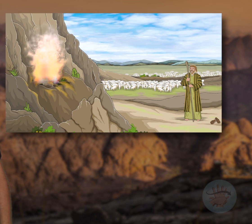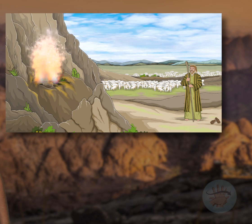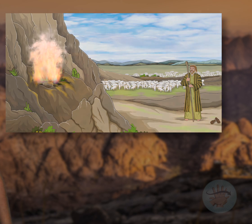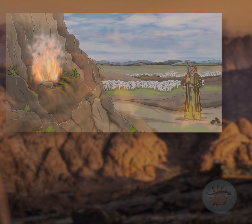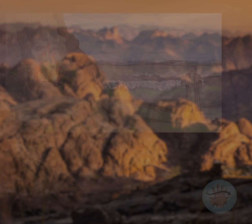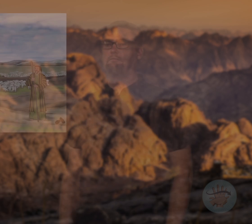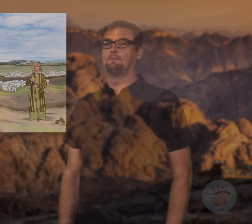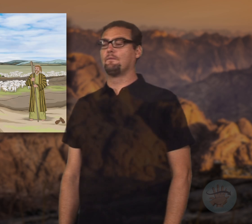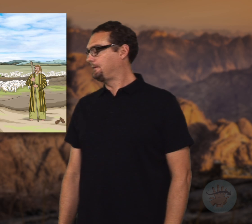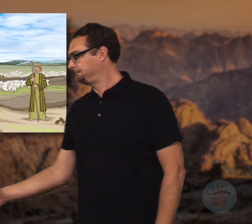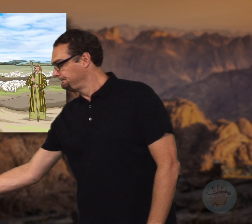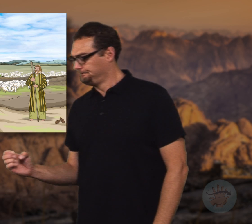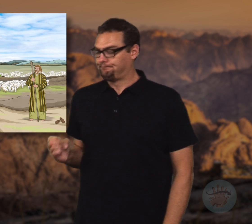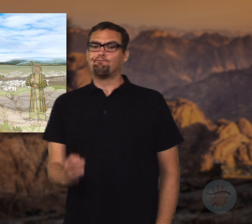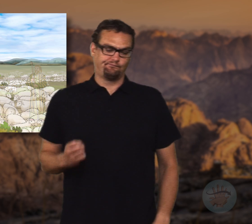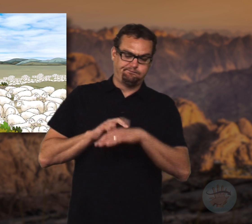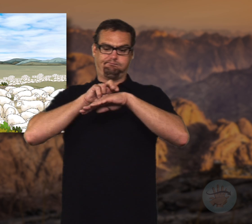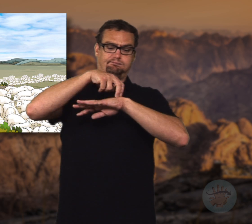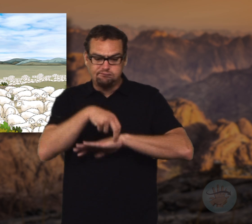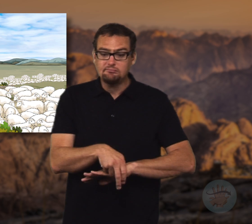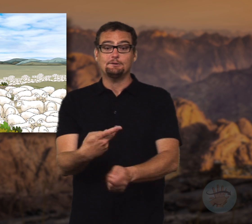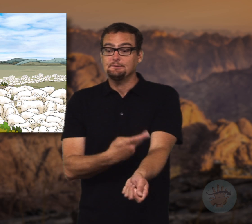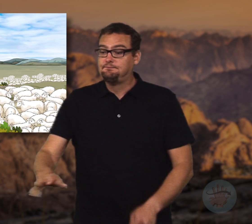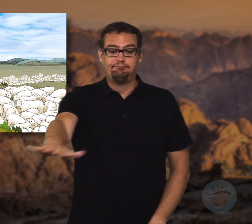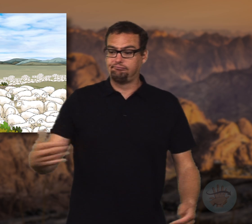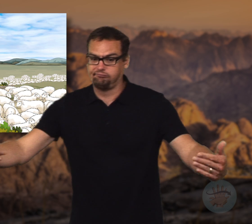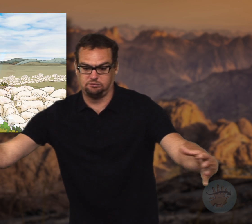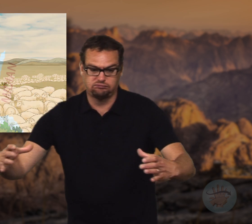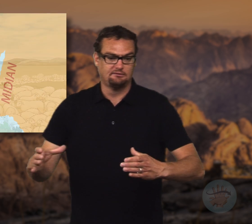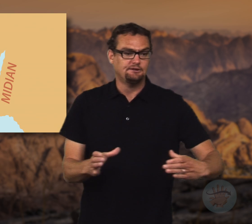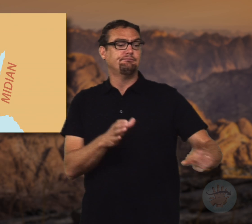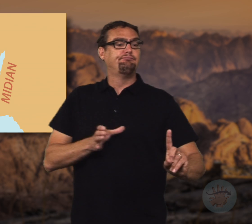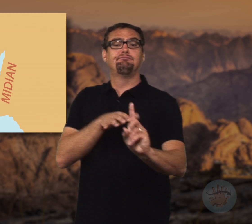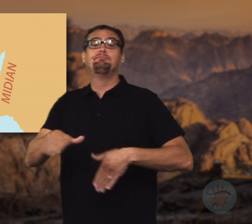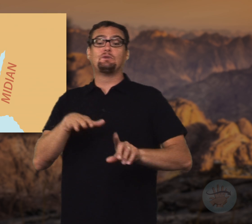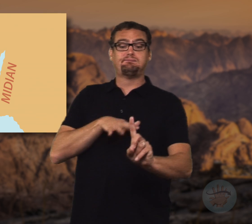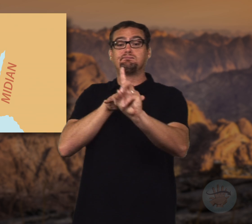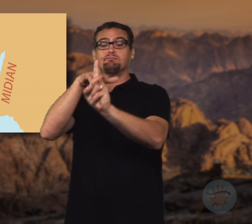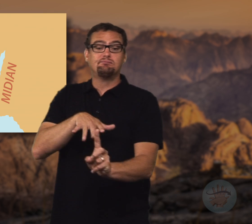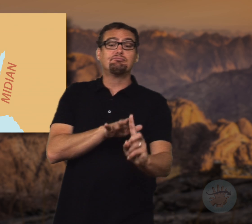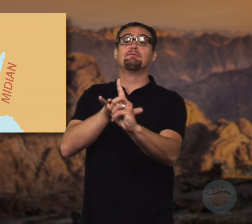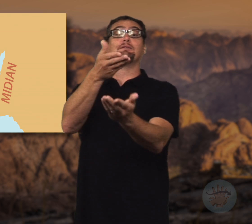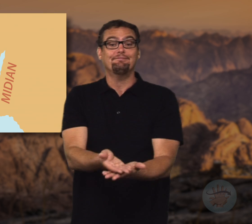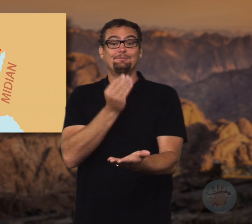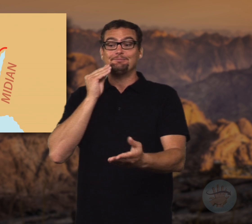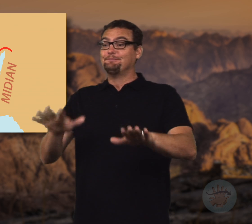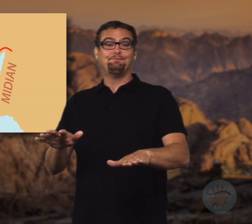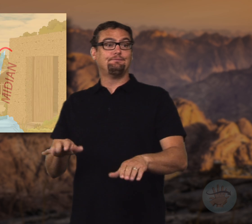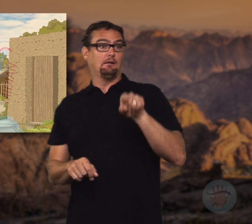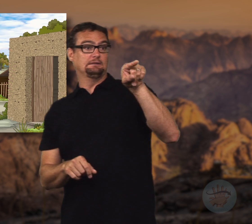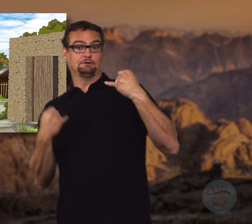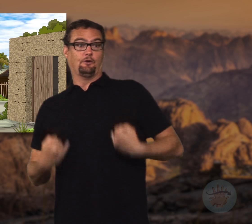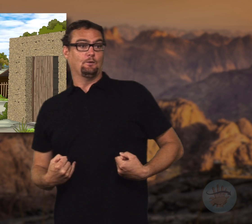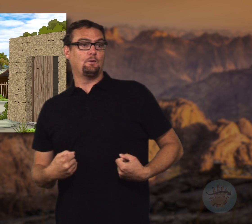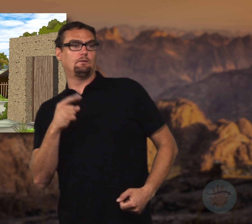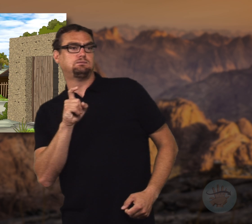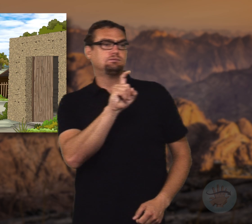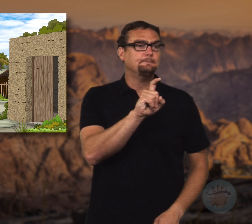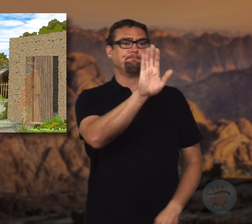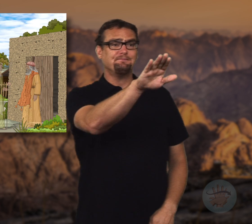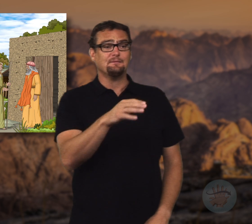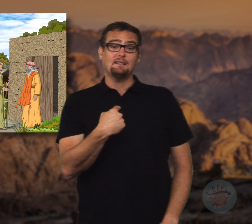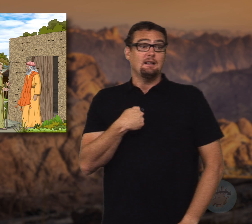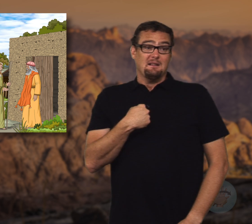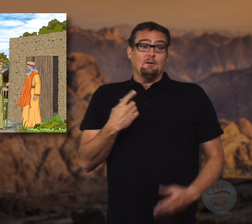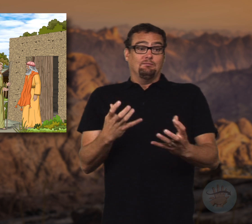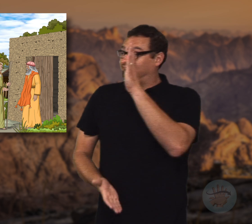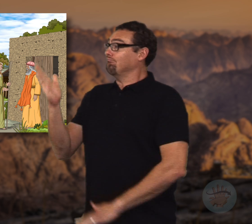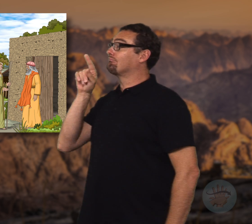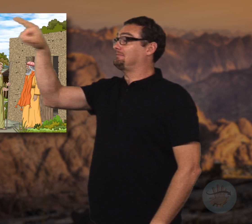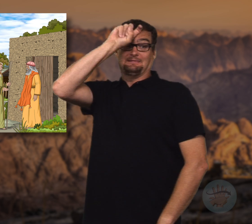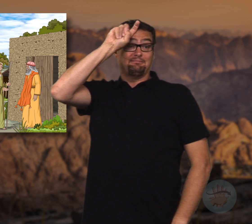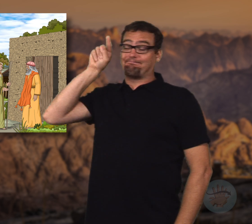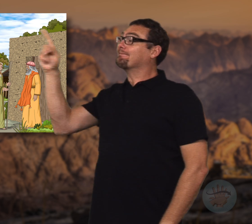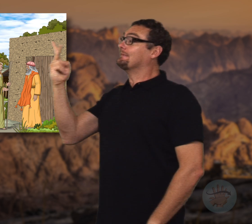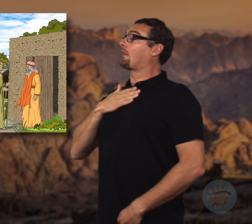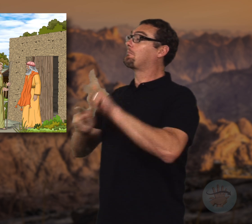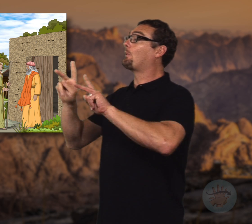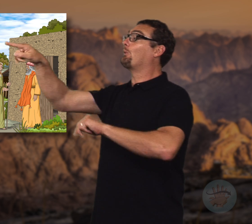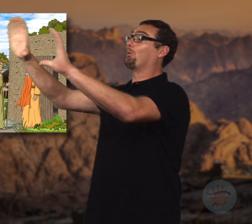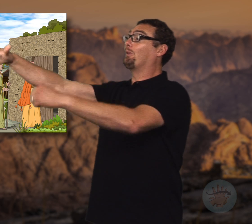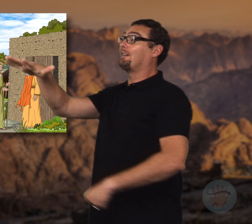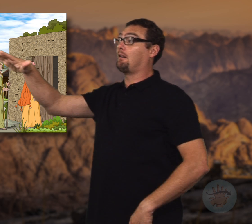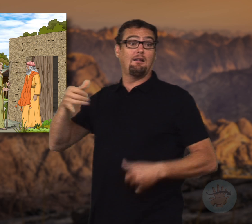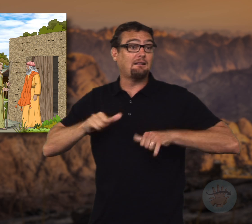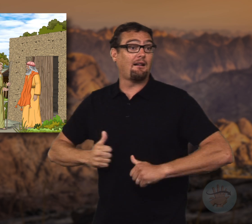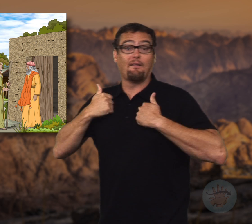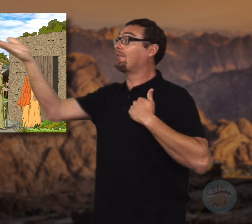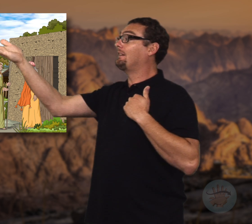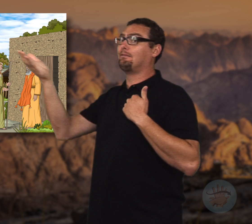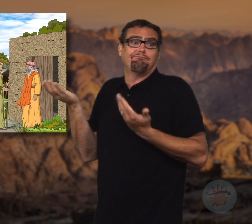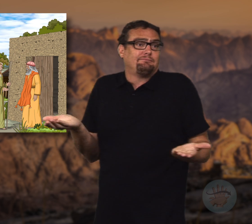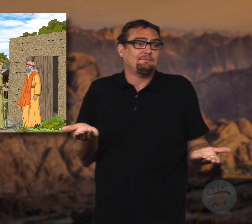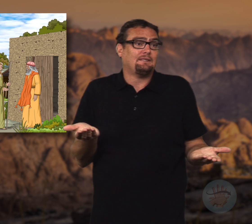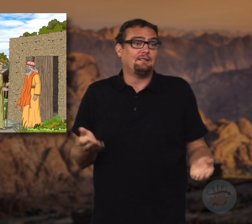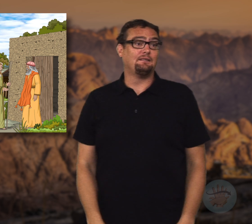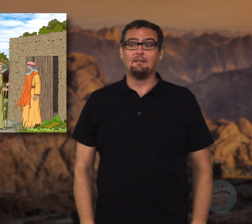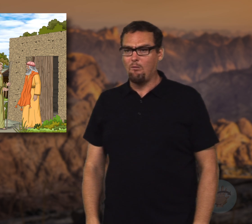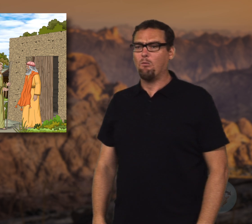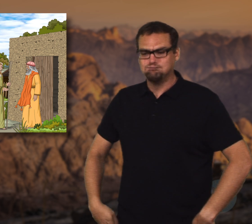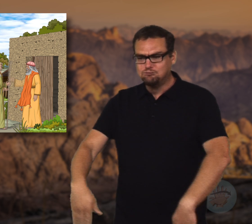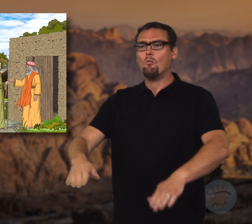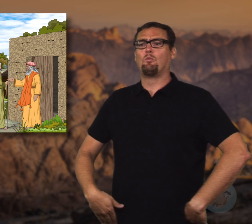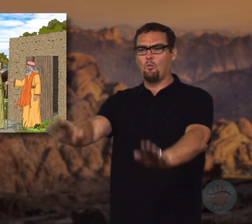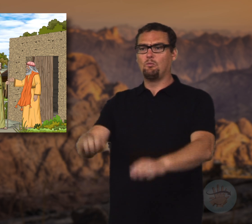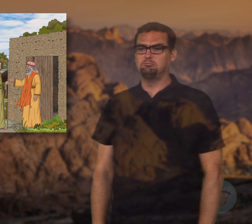Then Moses went back to his father-in-law Jethro and said to him, “Please let me return to my brothers in Egypt to see if they are still alive.”